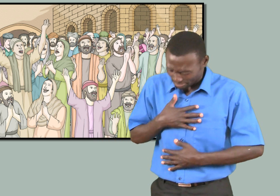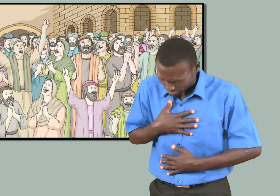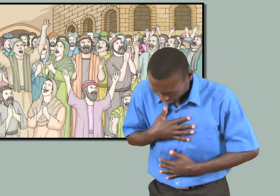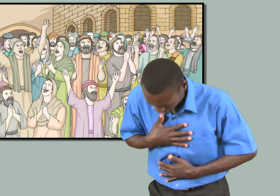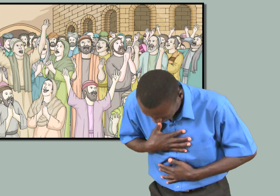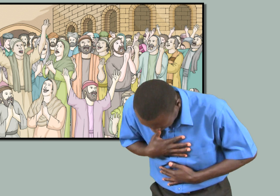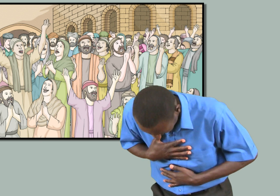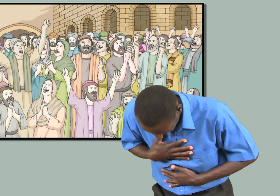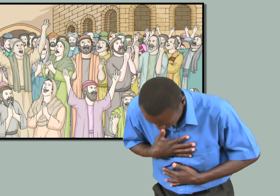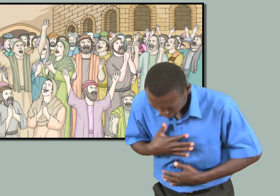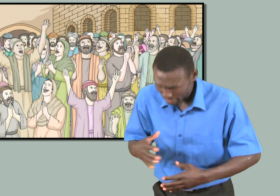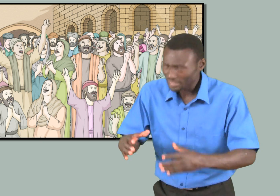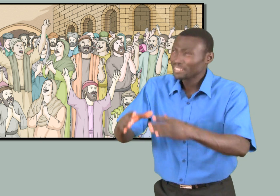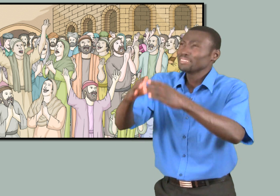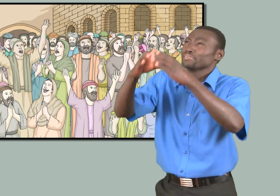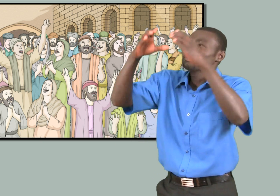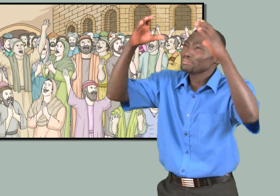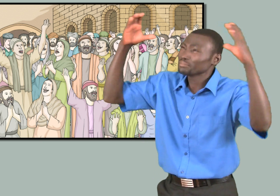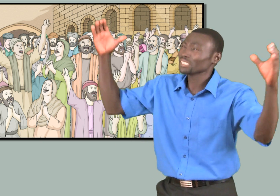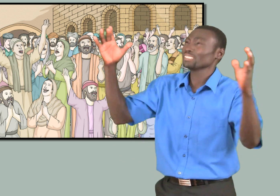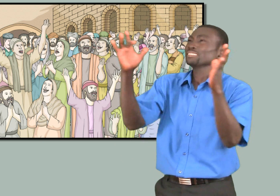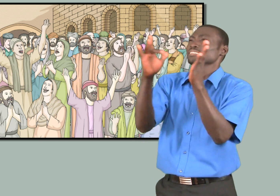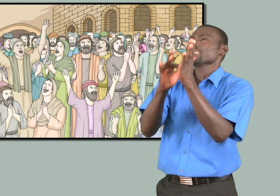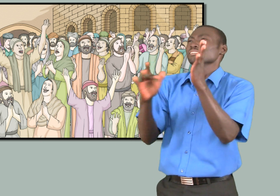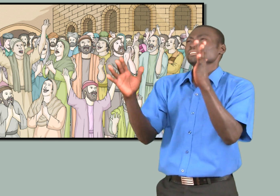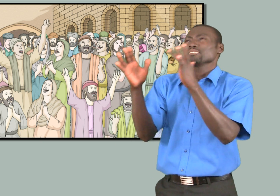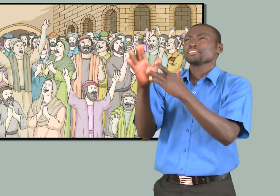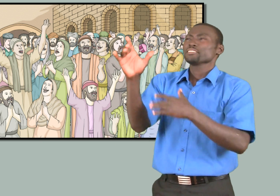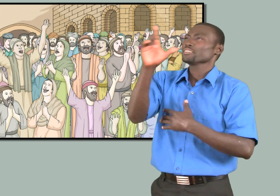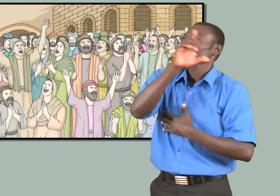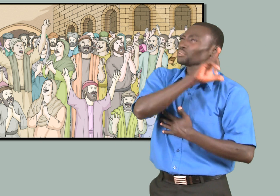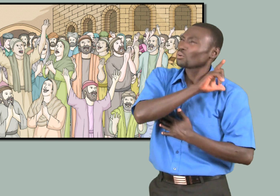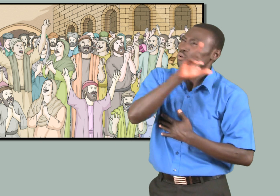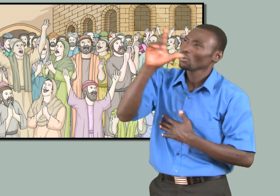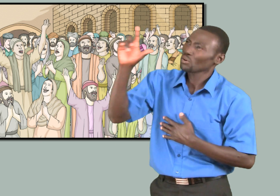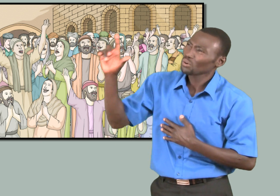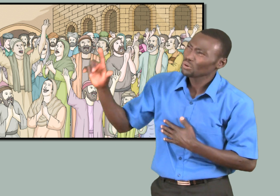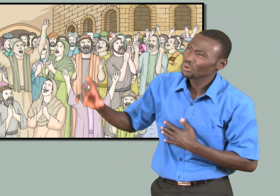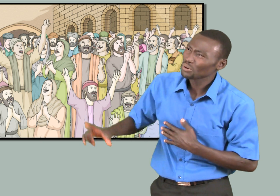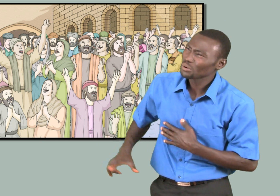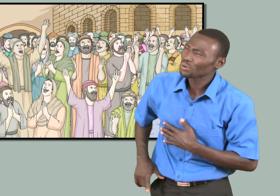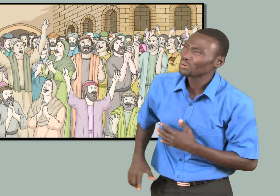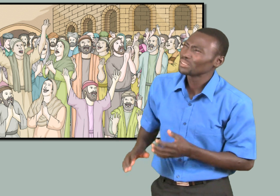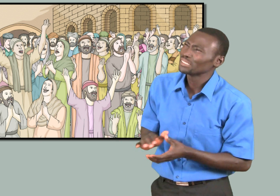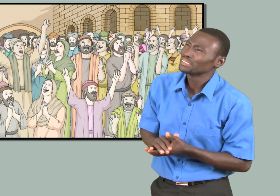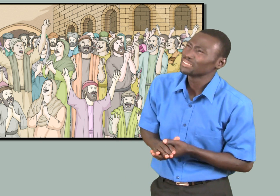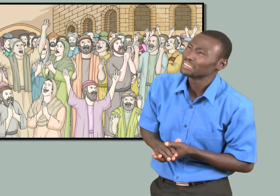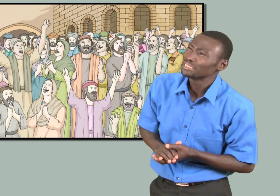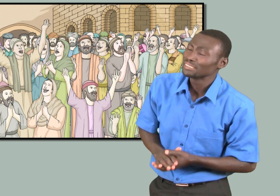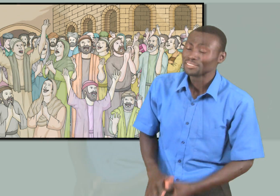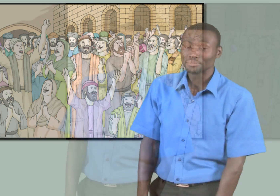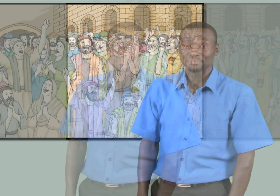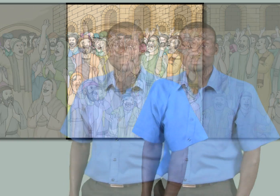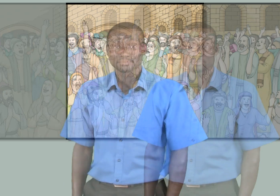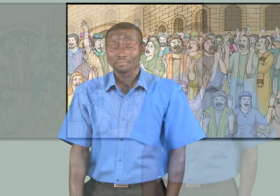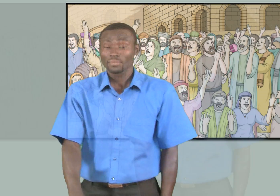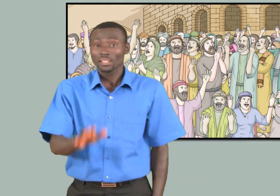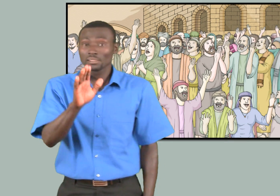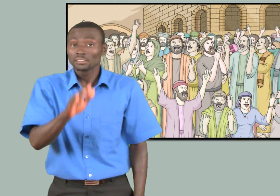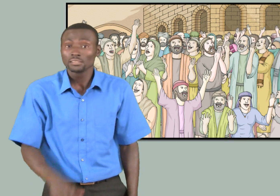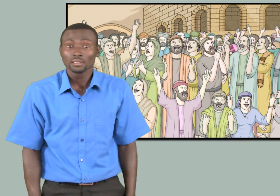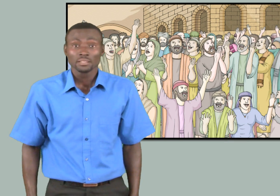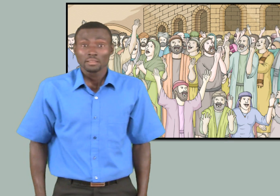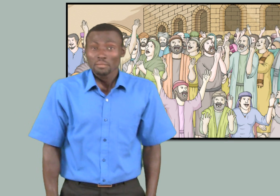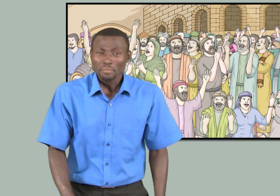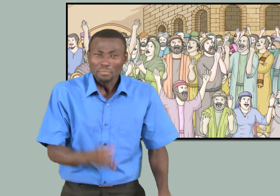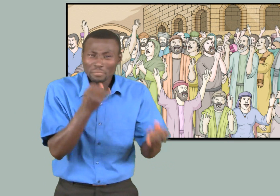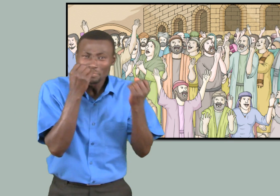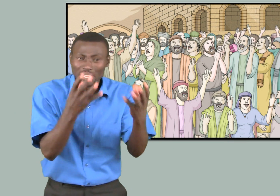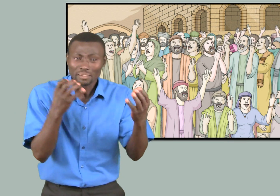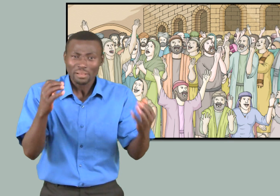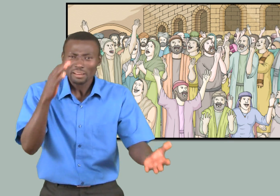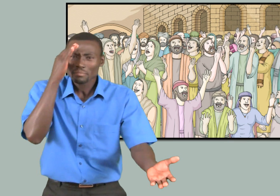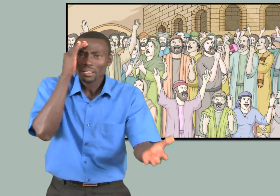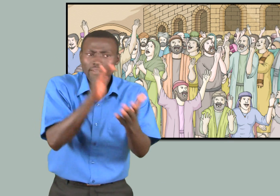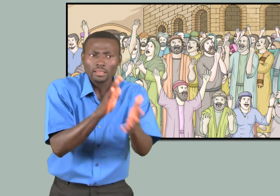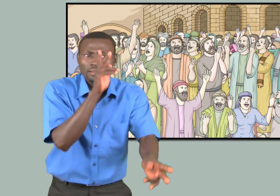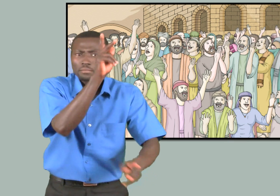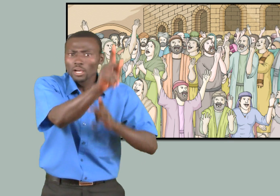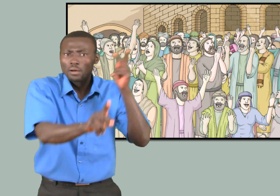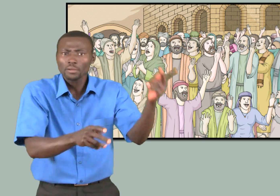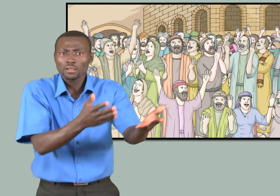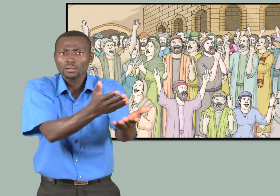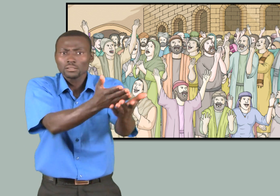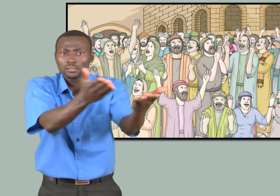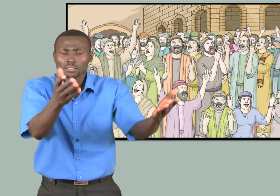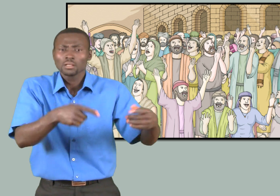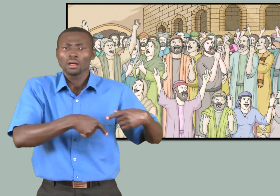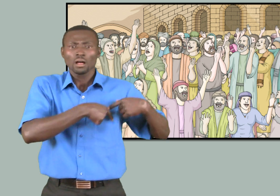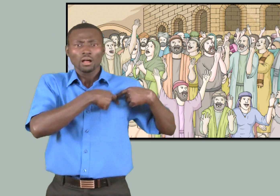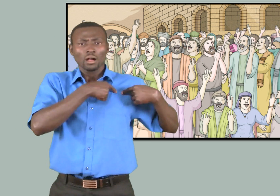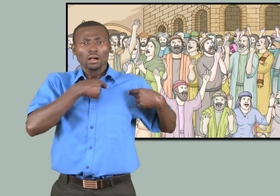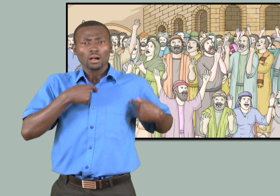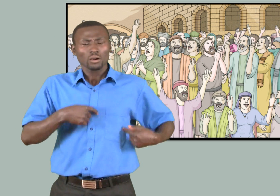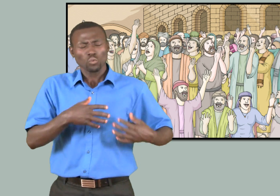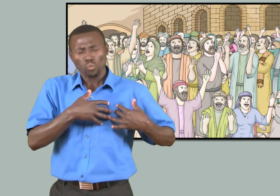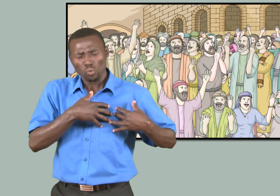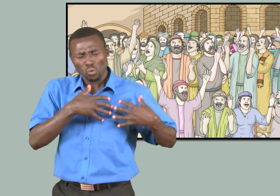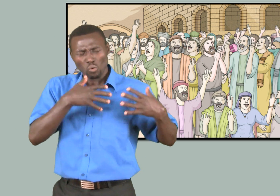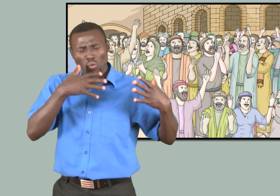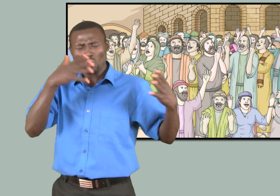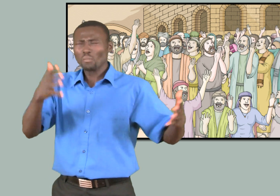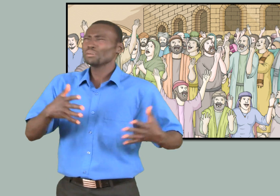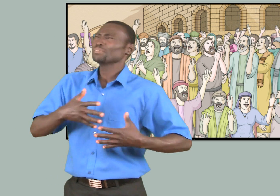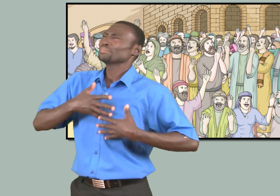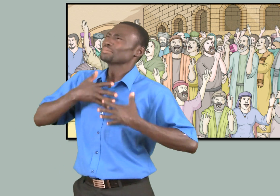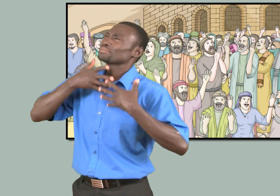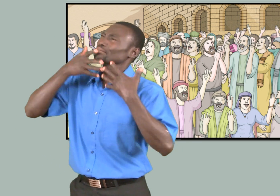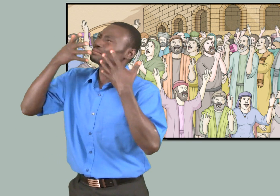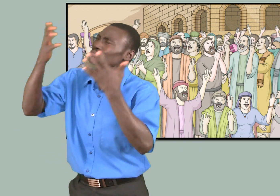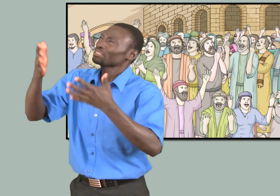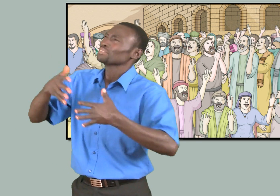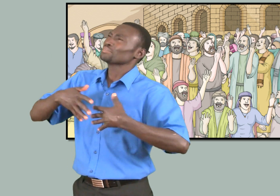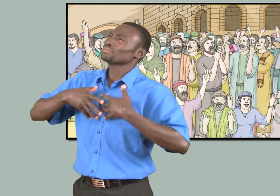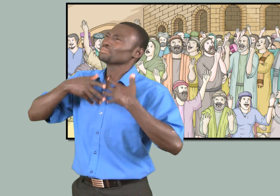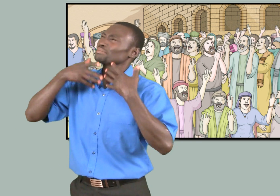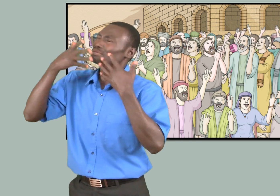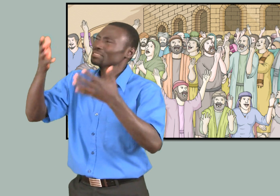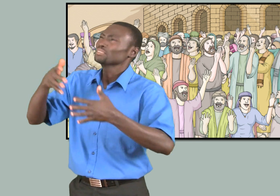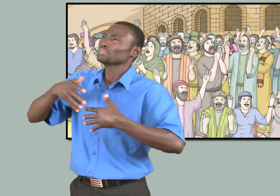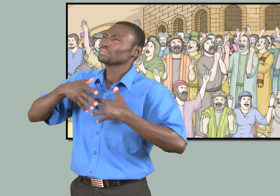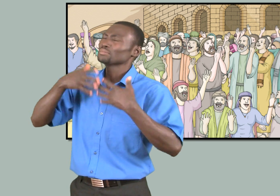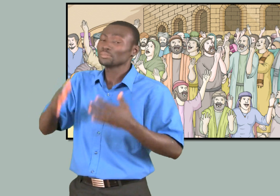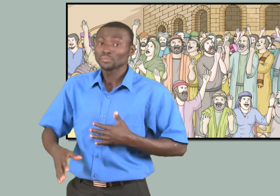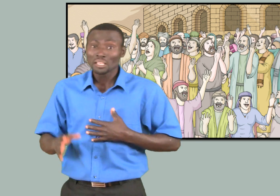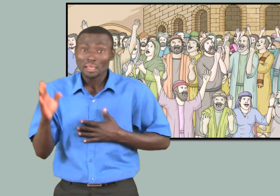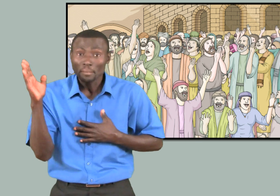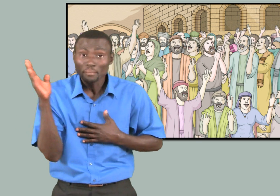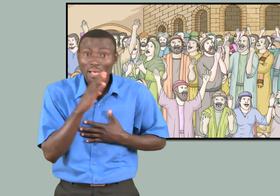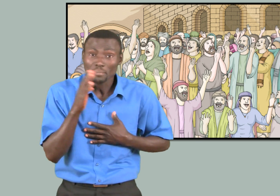So the name of the Lord Jesus was held in high honor.